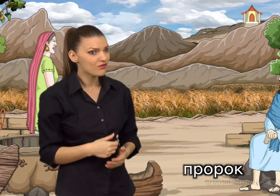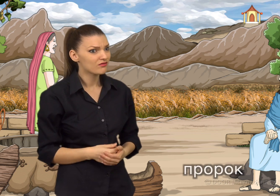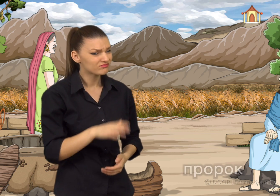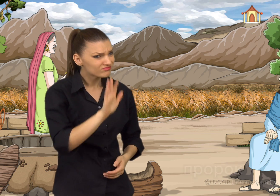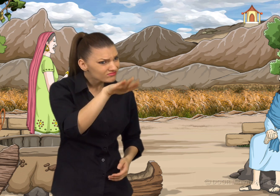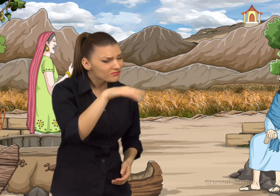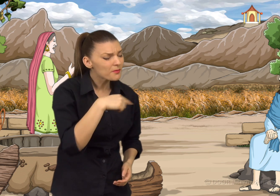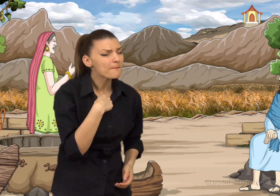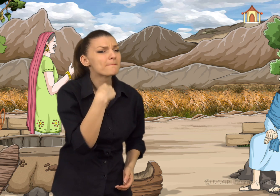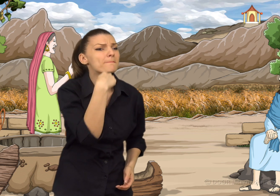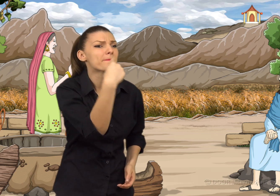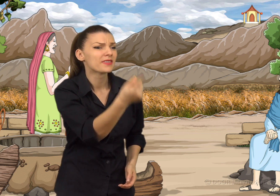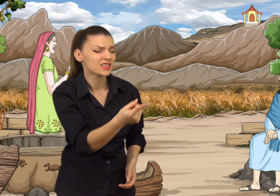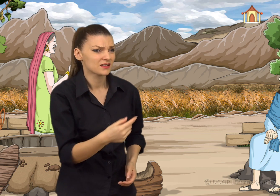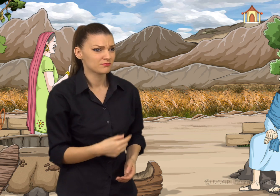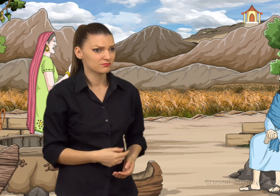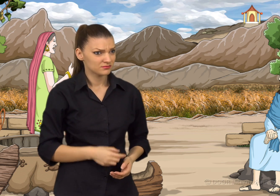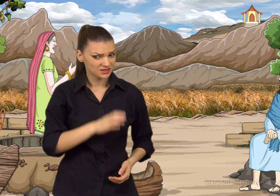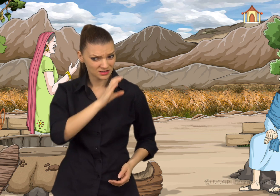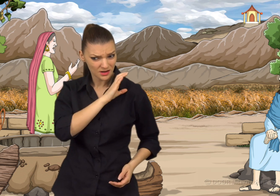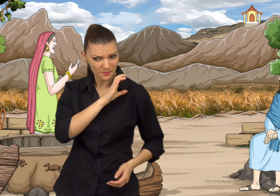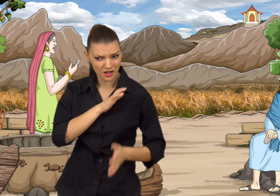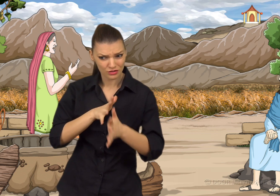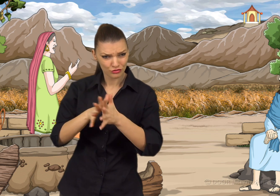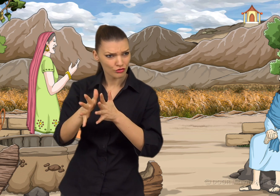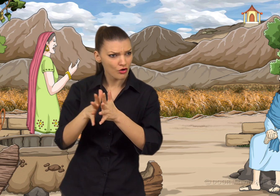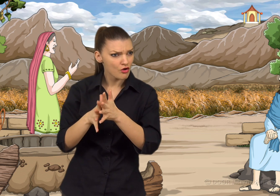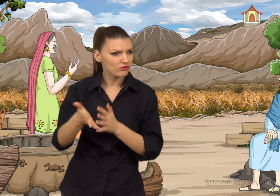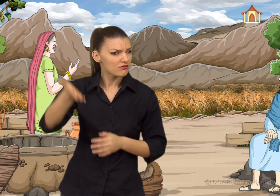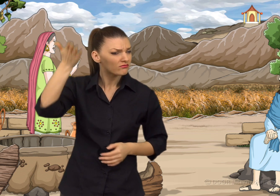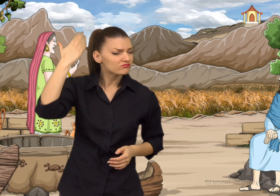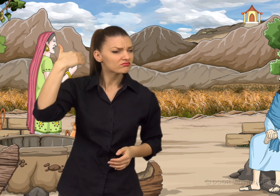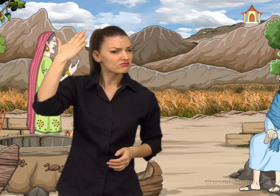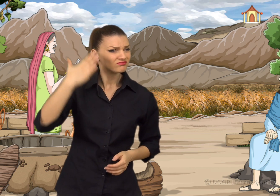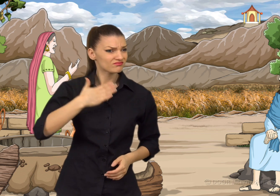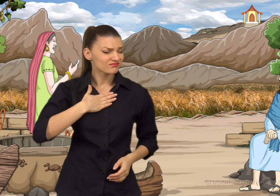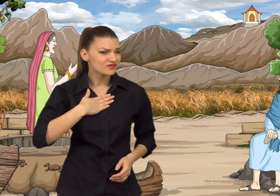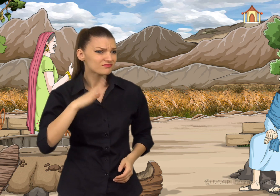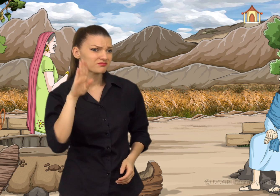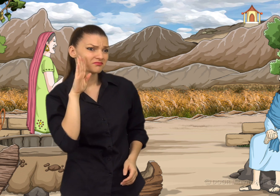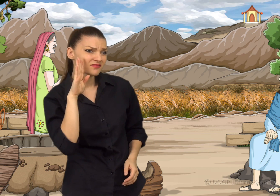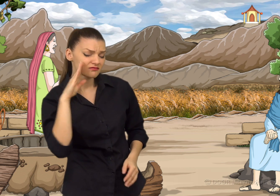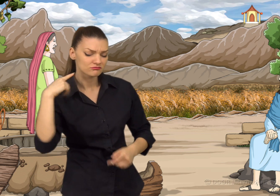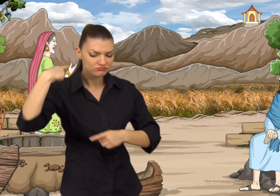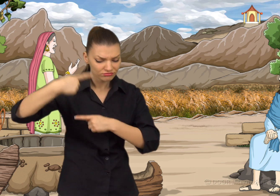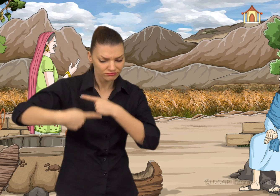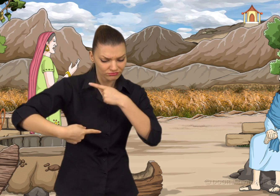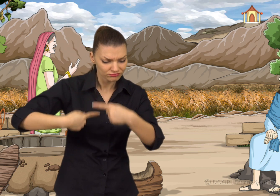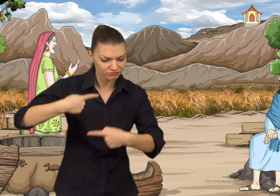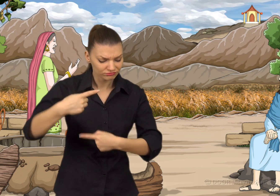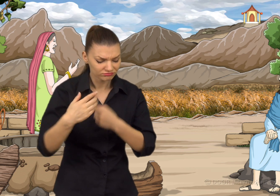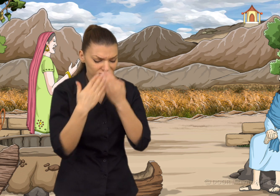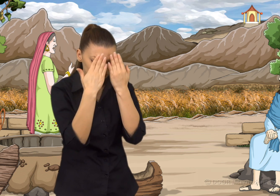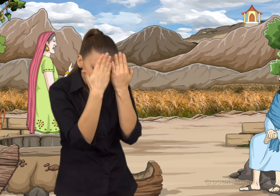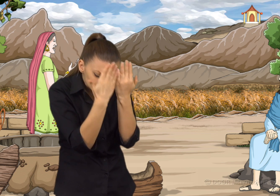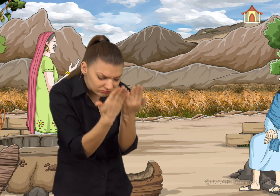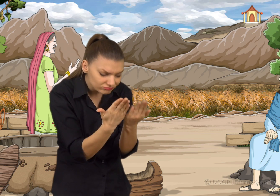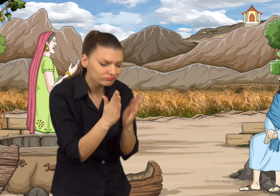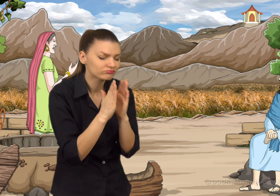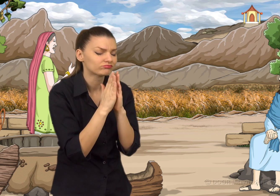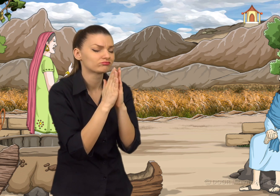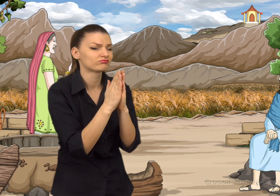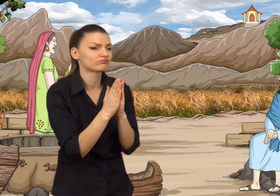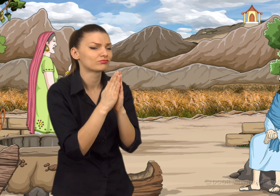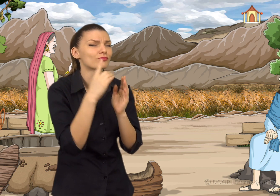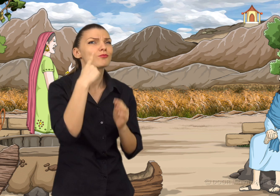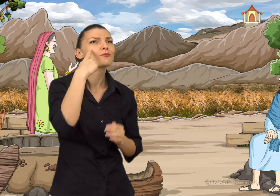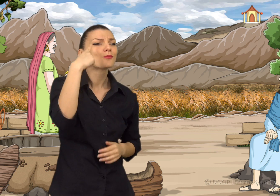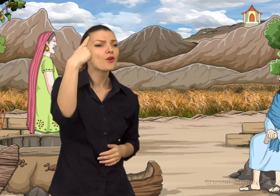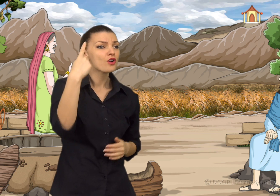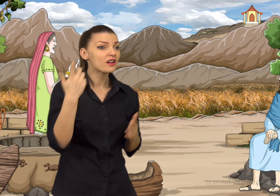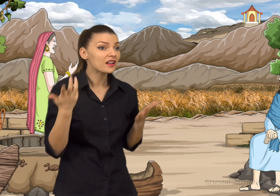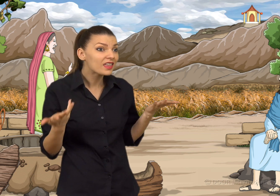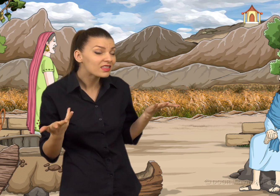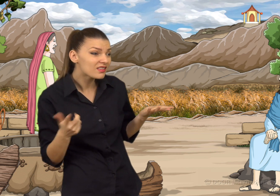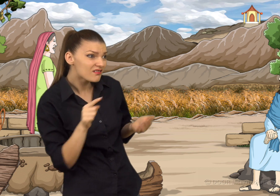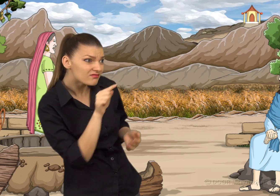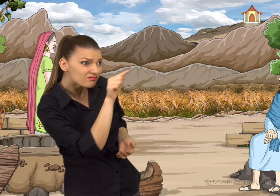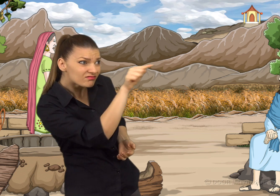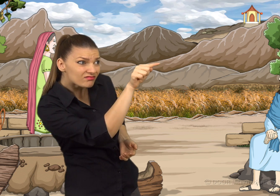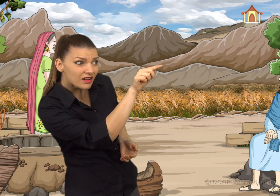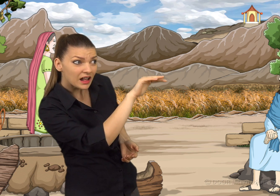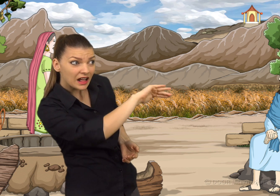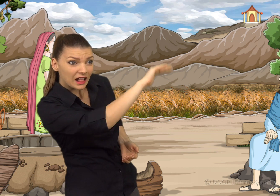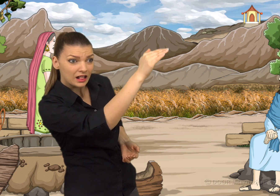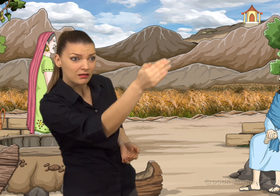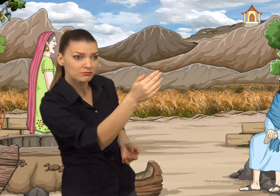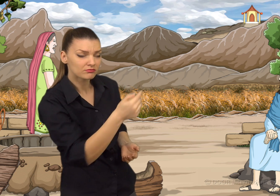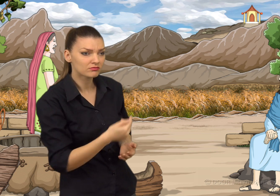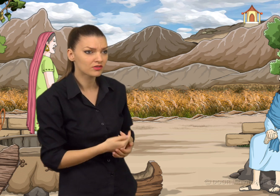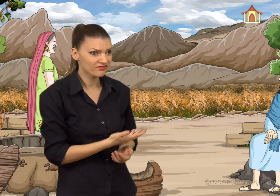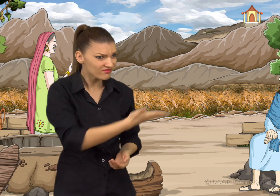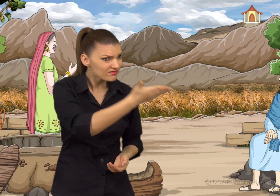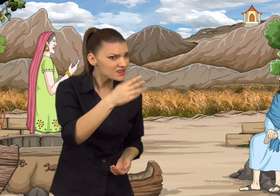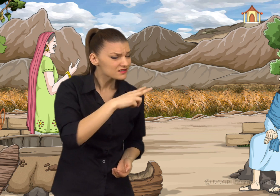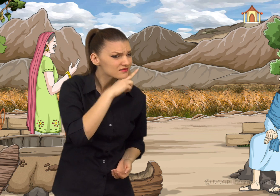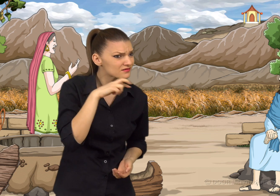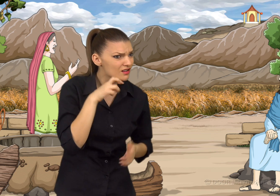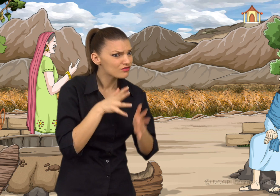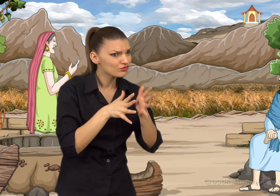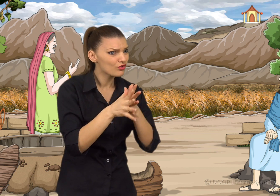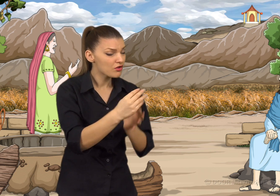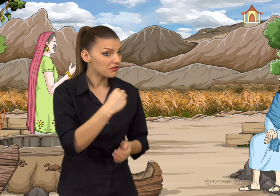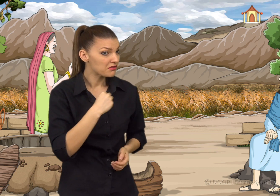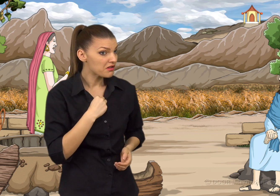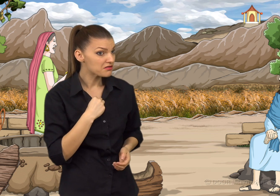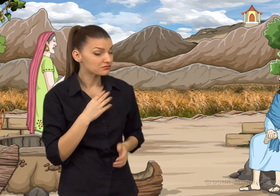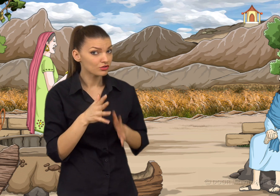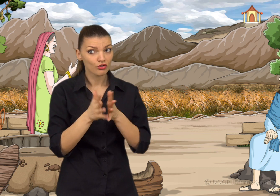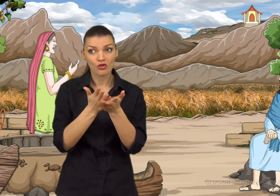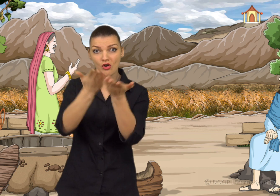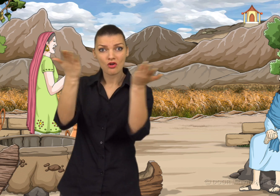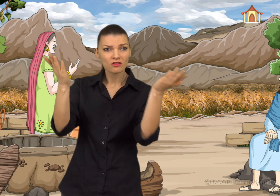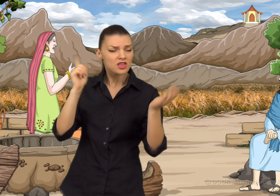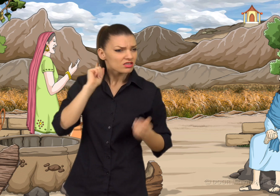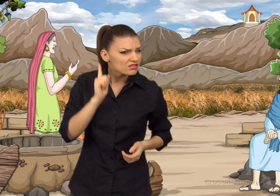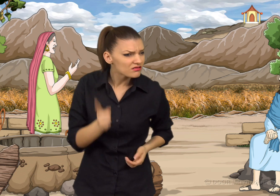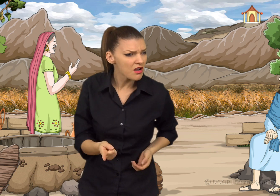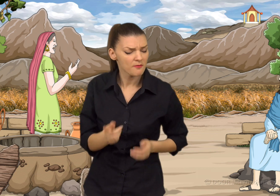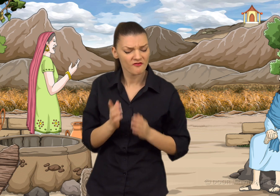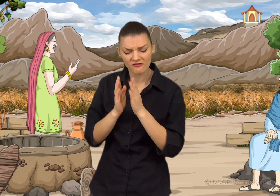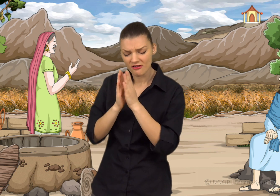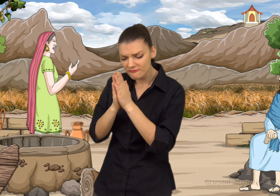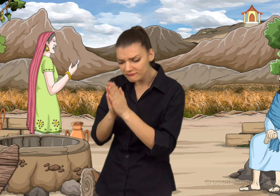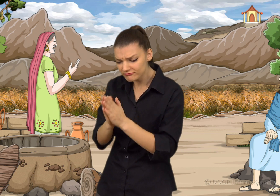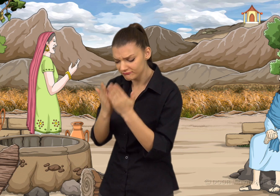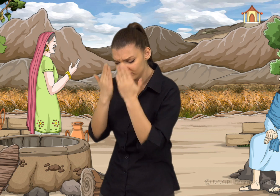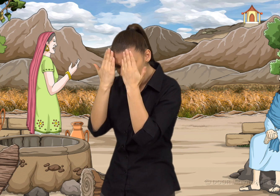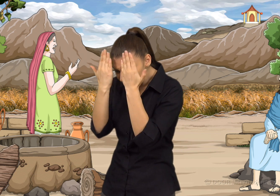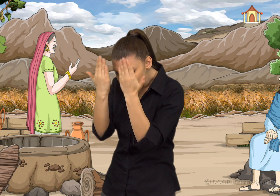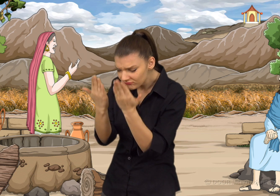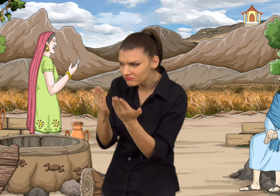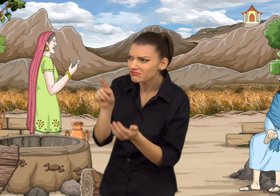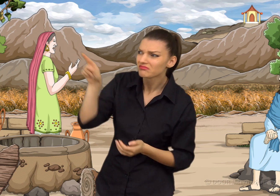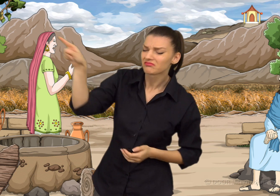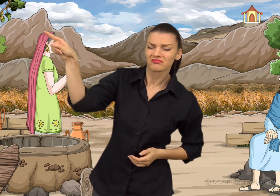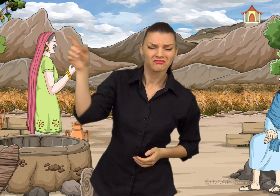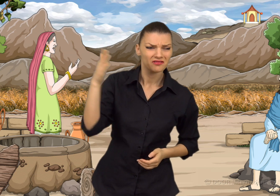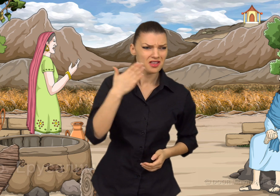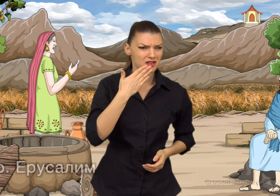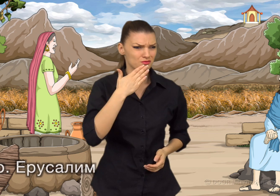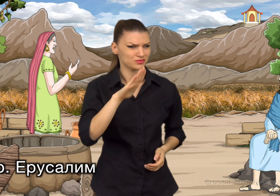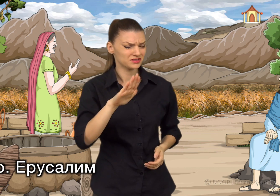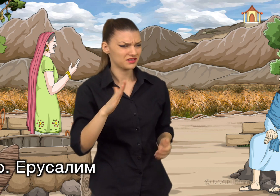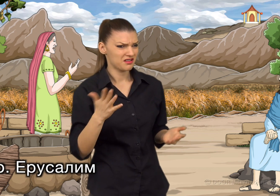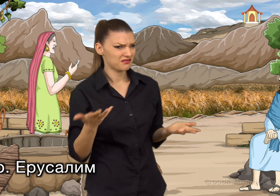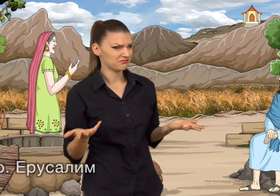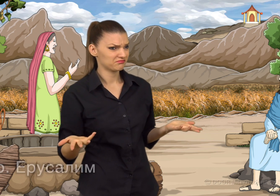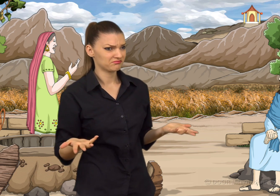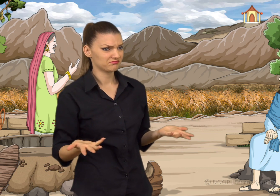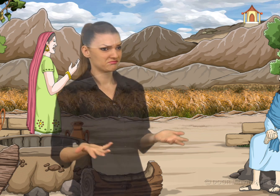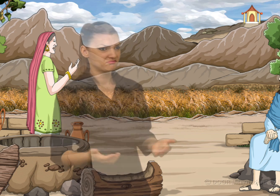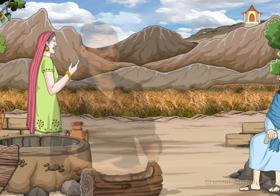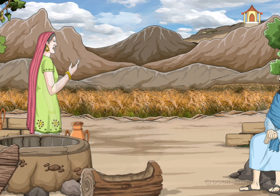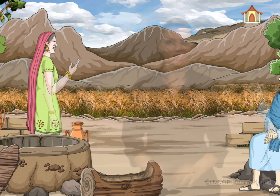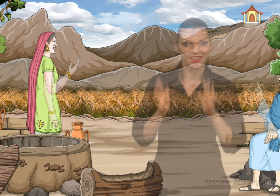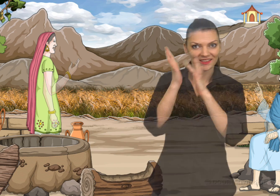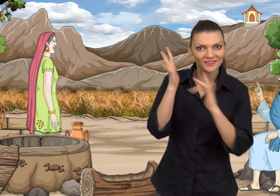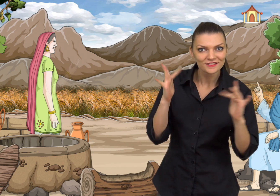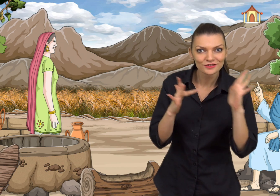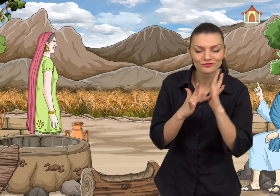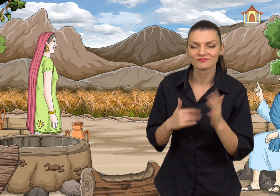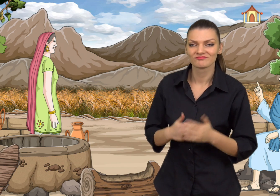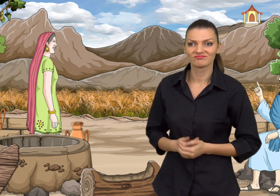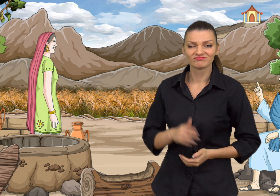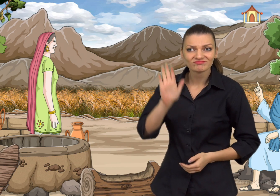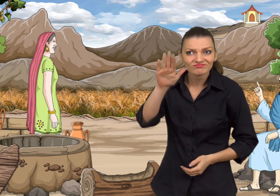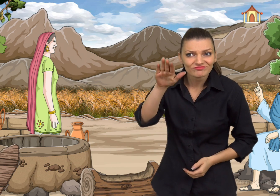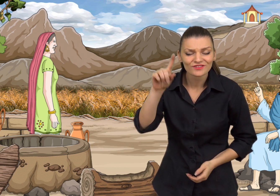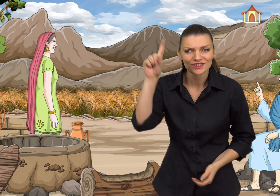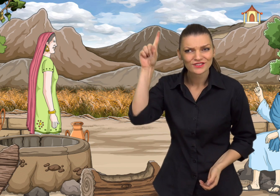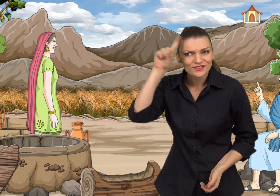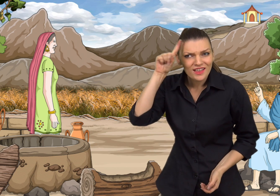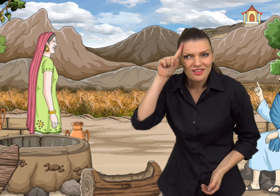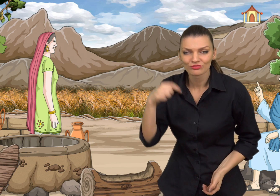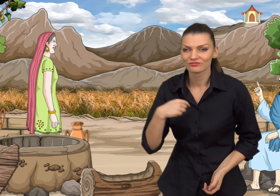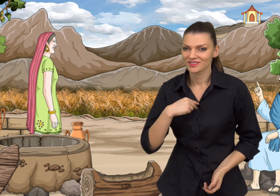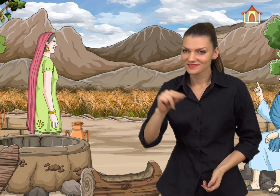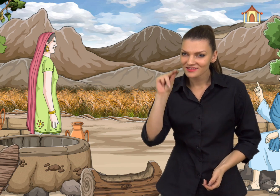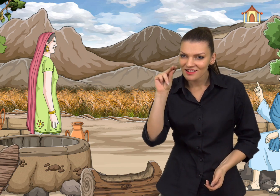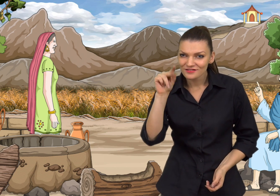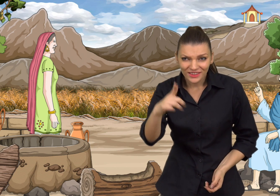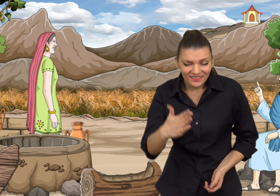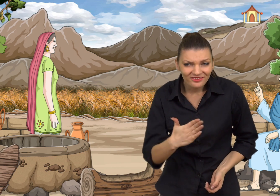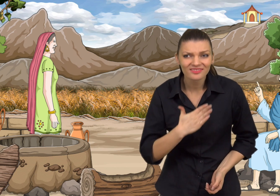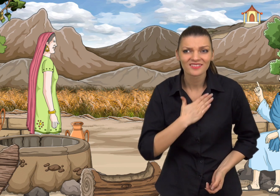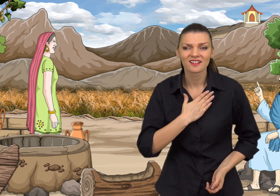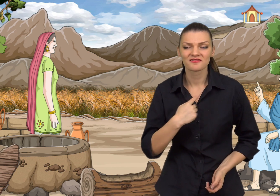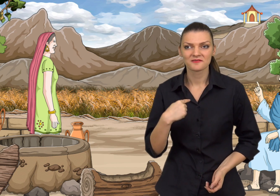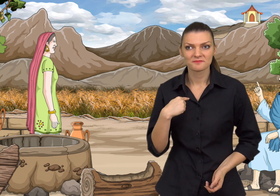Our fathers worshiped on this mountain, but you Jews say that the place where one must worship is in Jerusalem.”